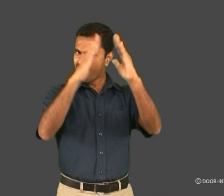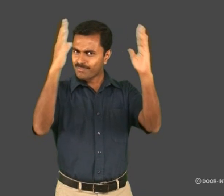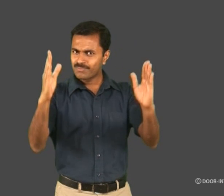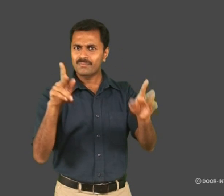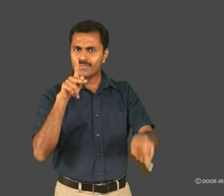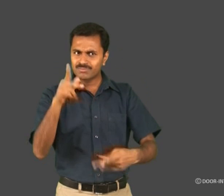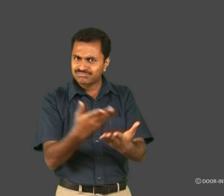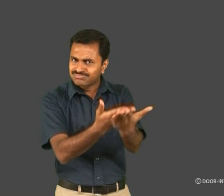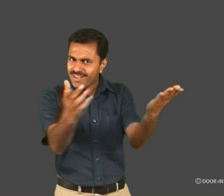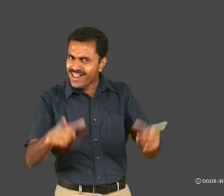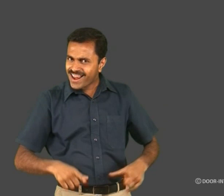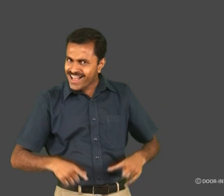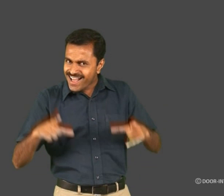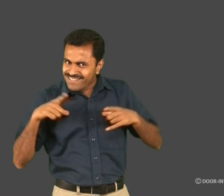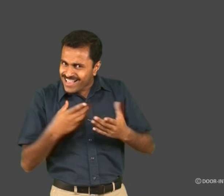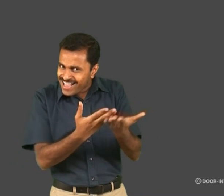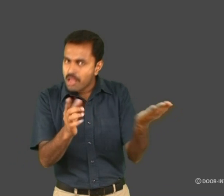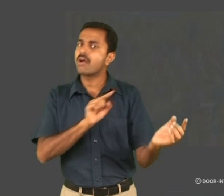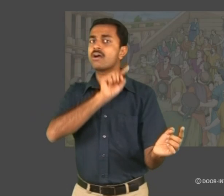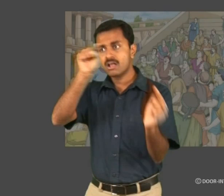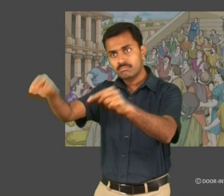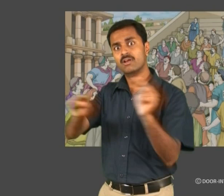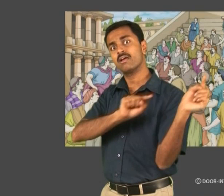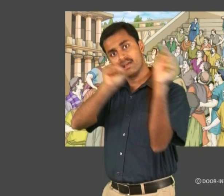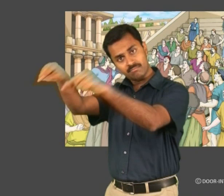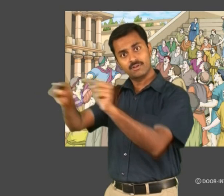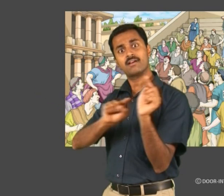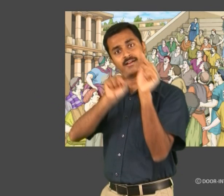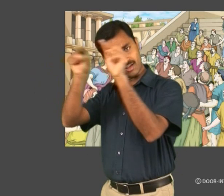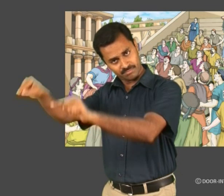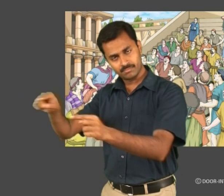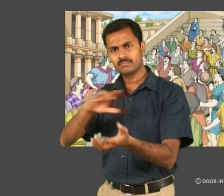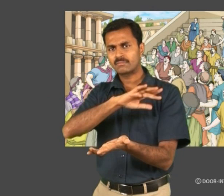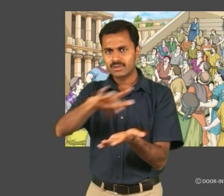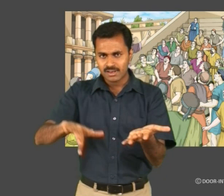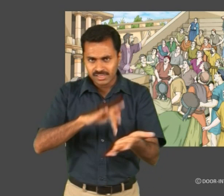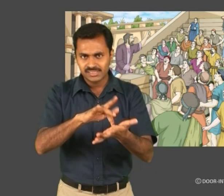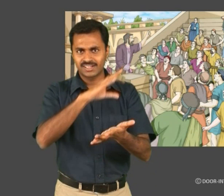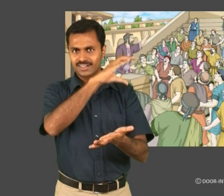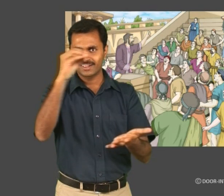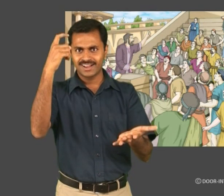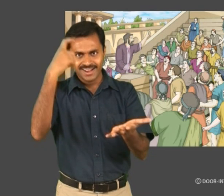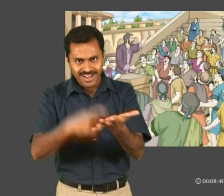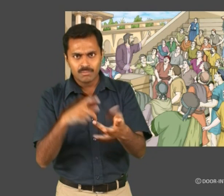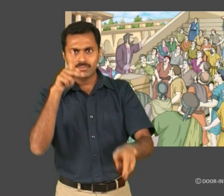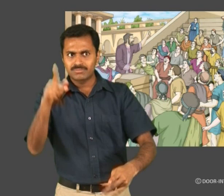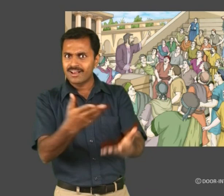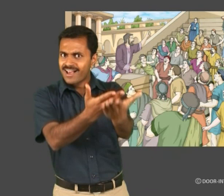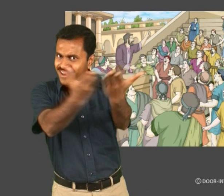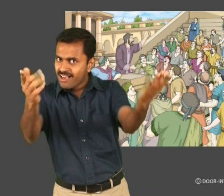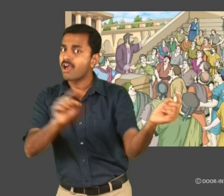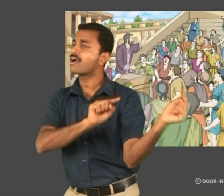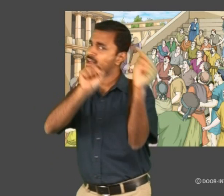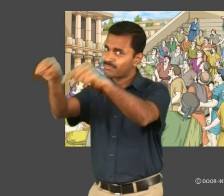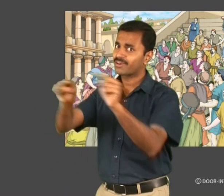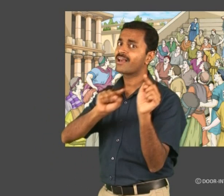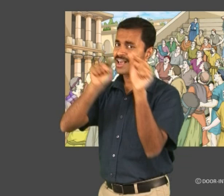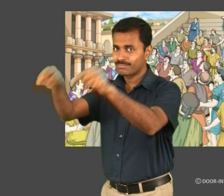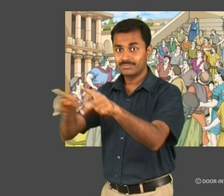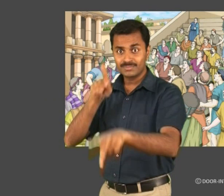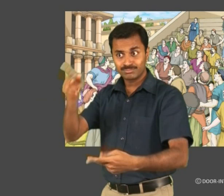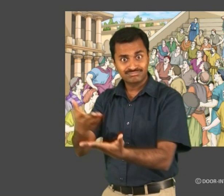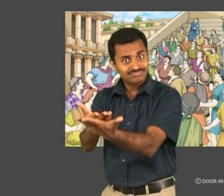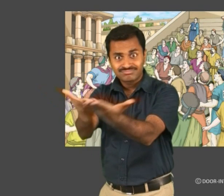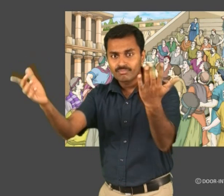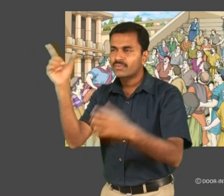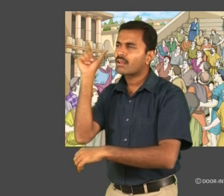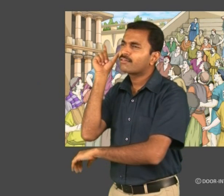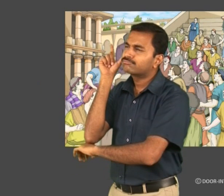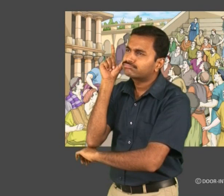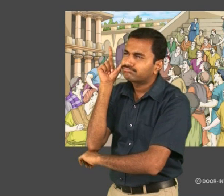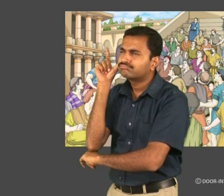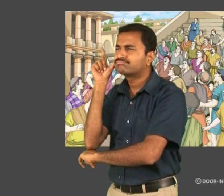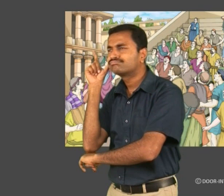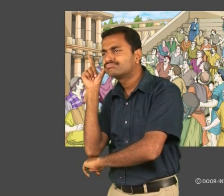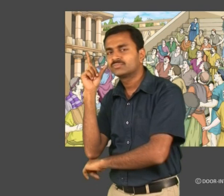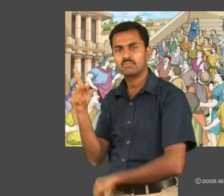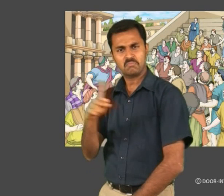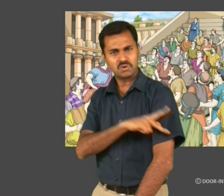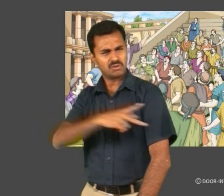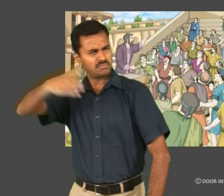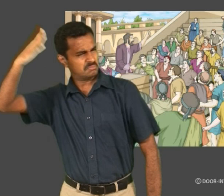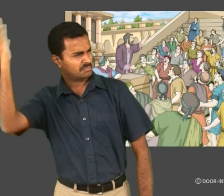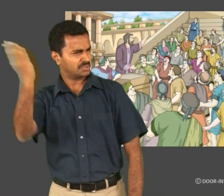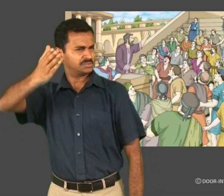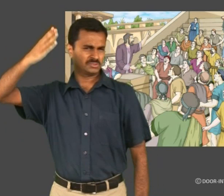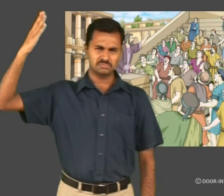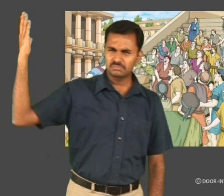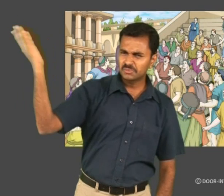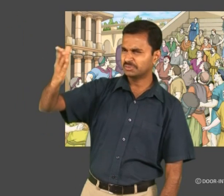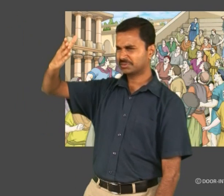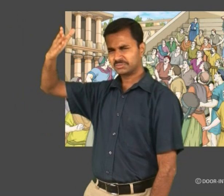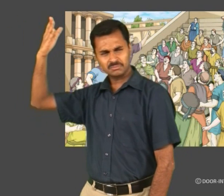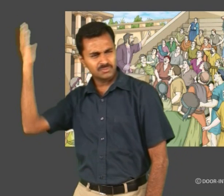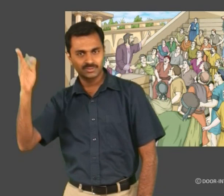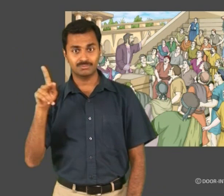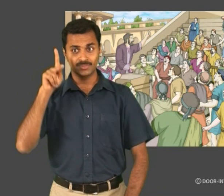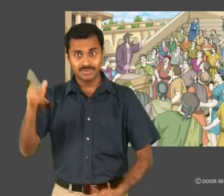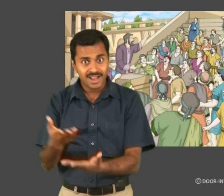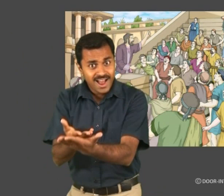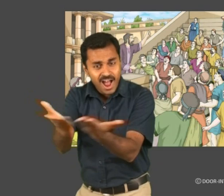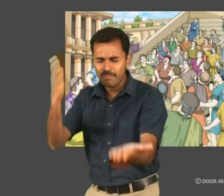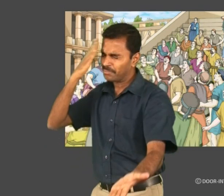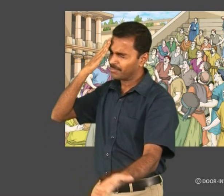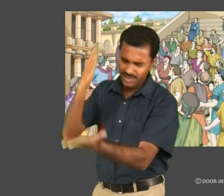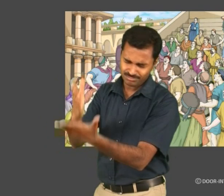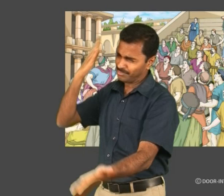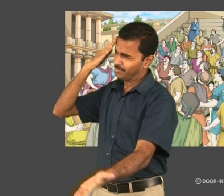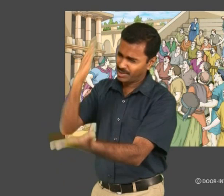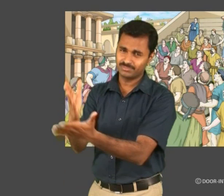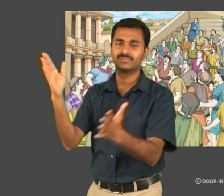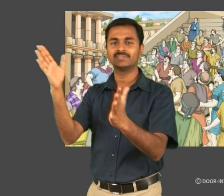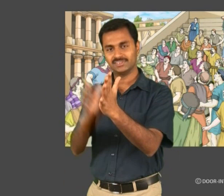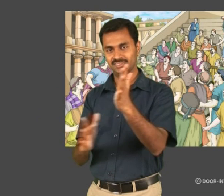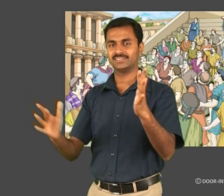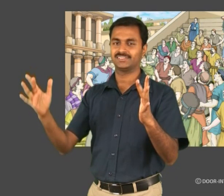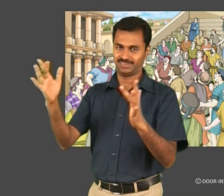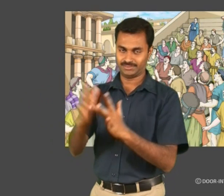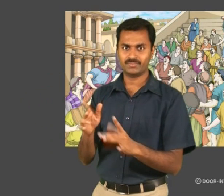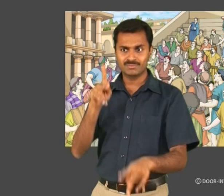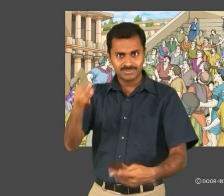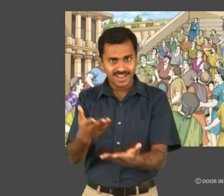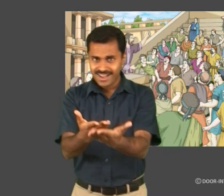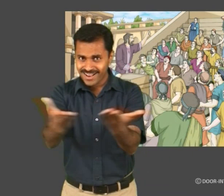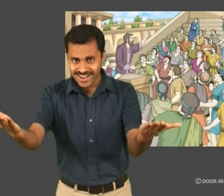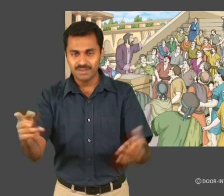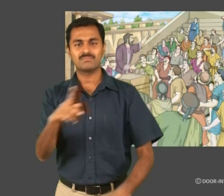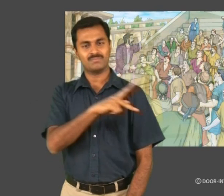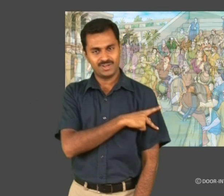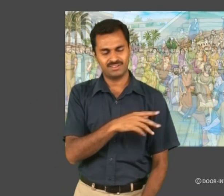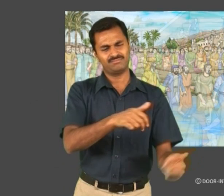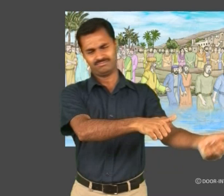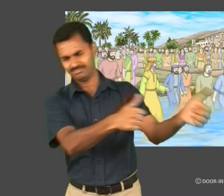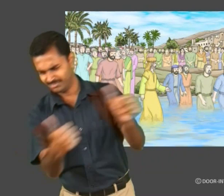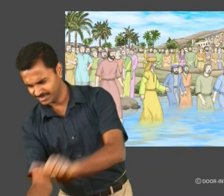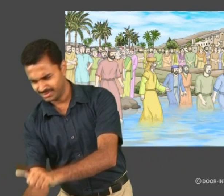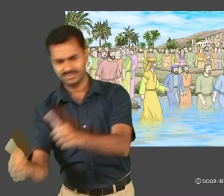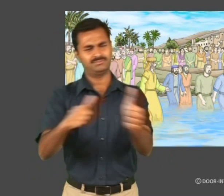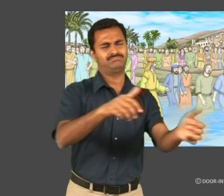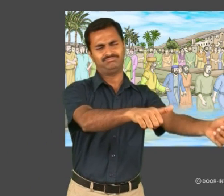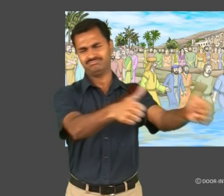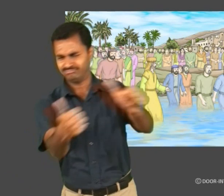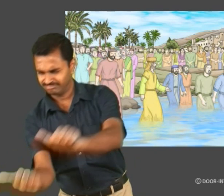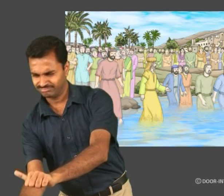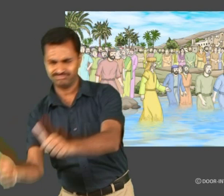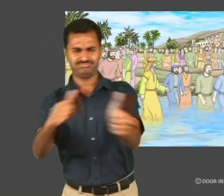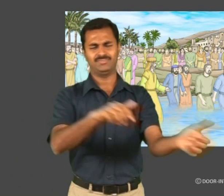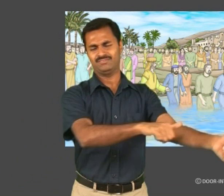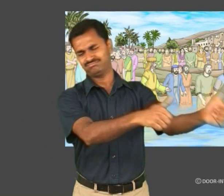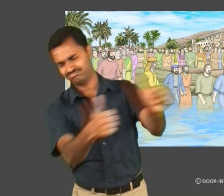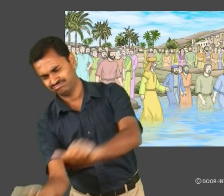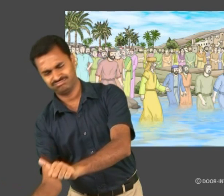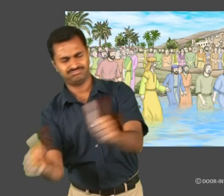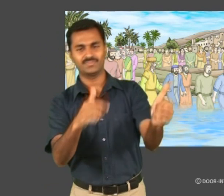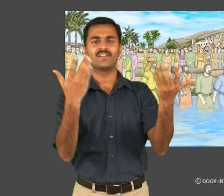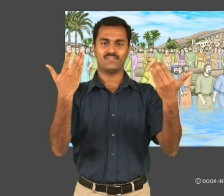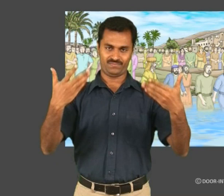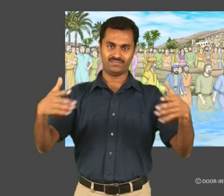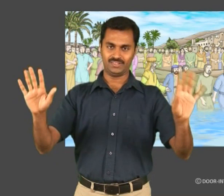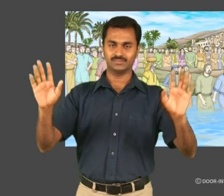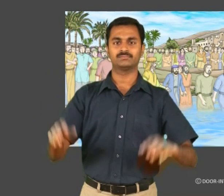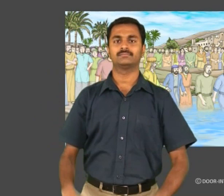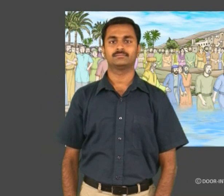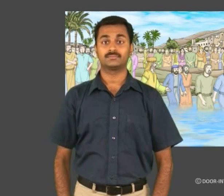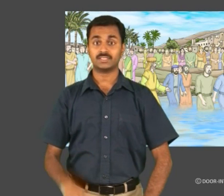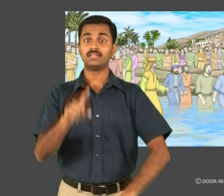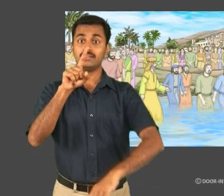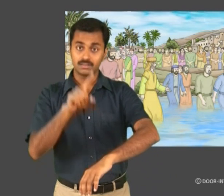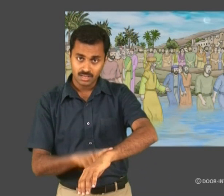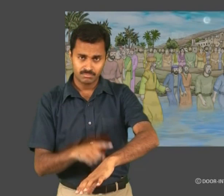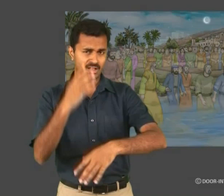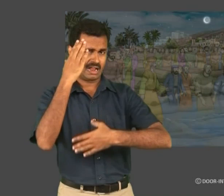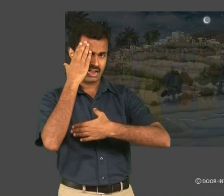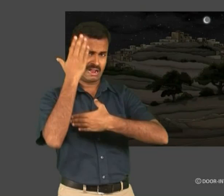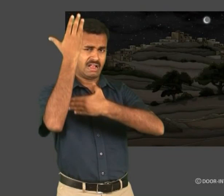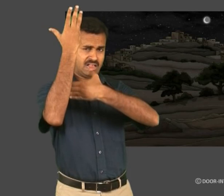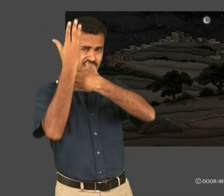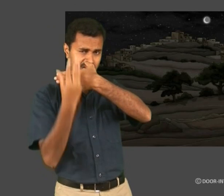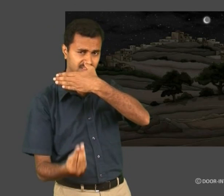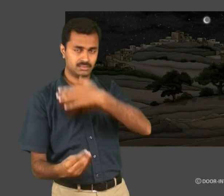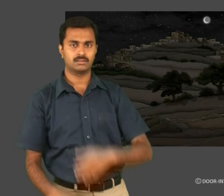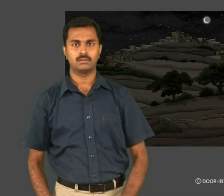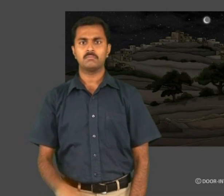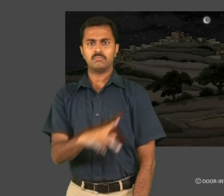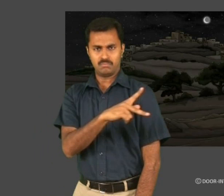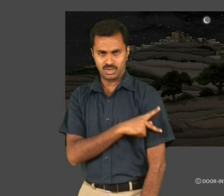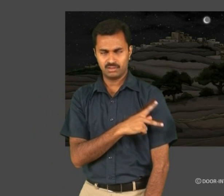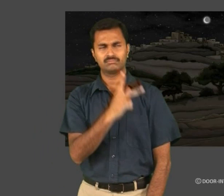And many of the Corinthians who heard the message believed and were baptized.